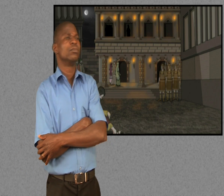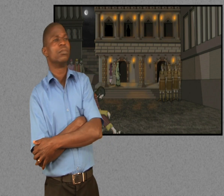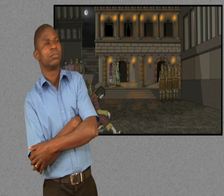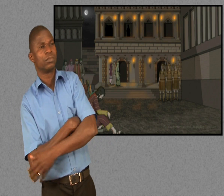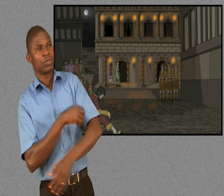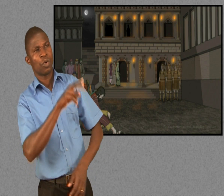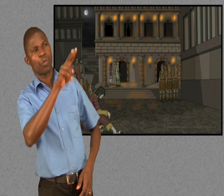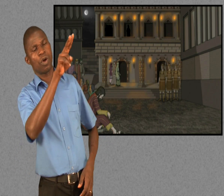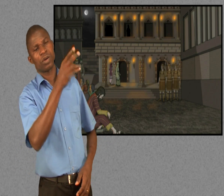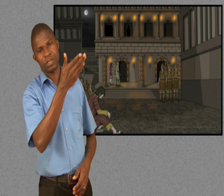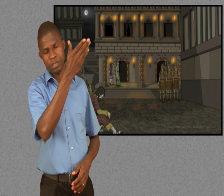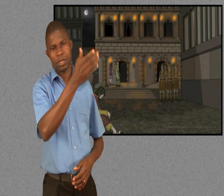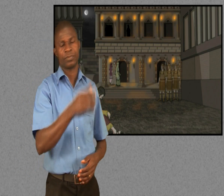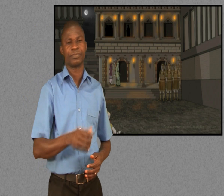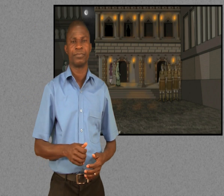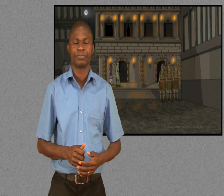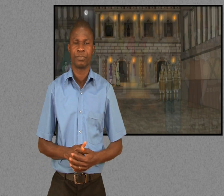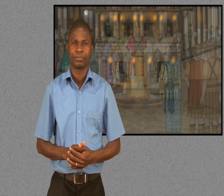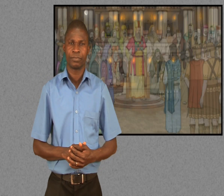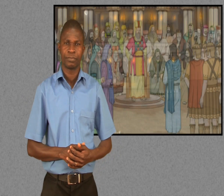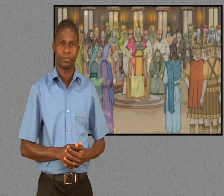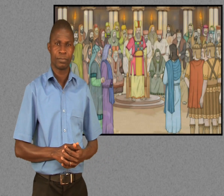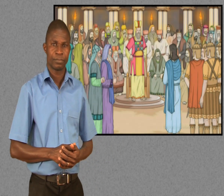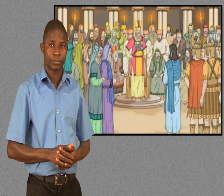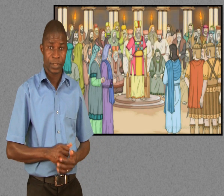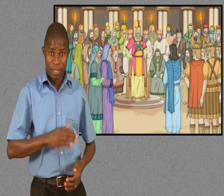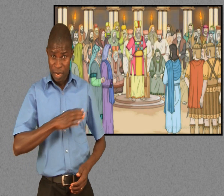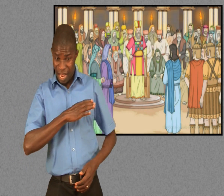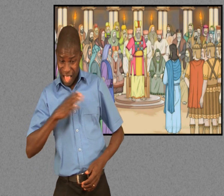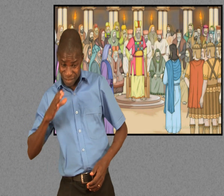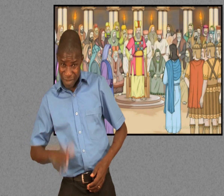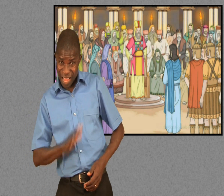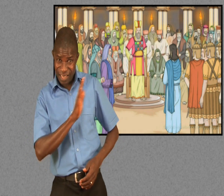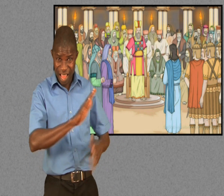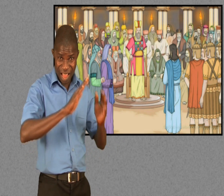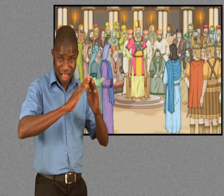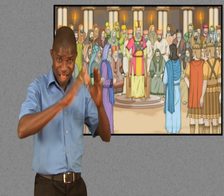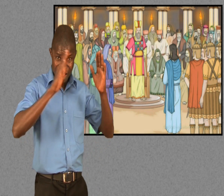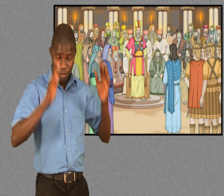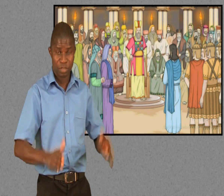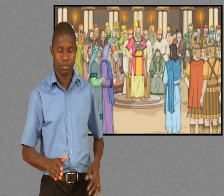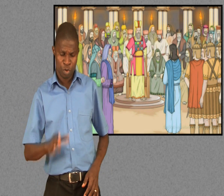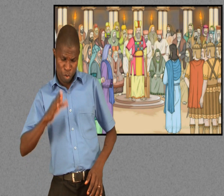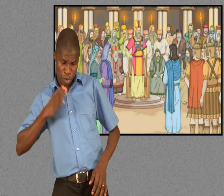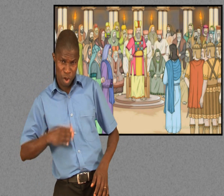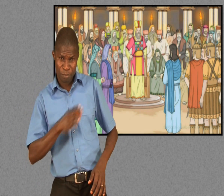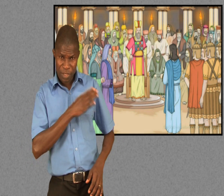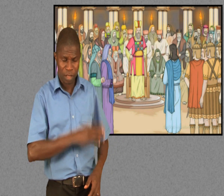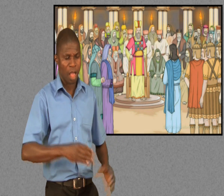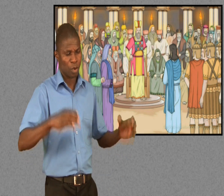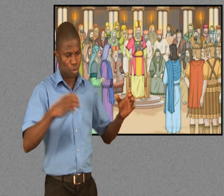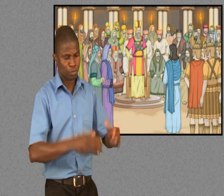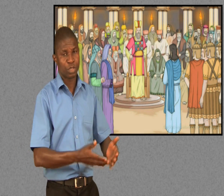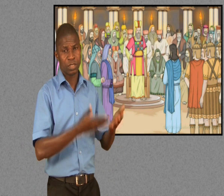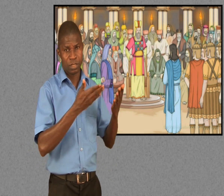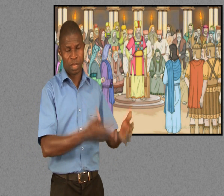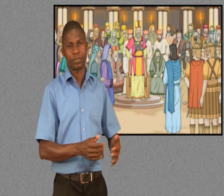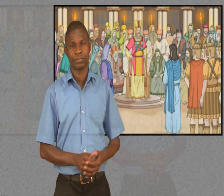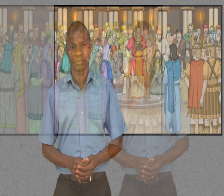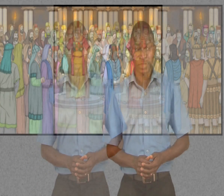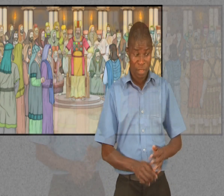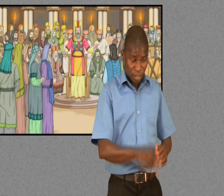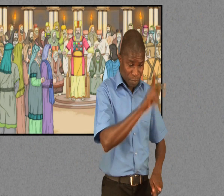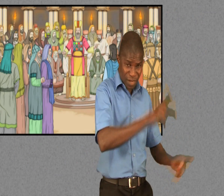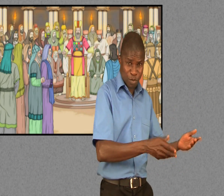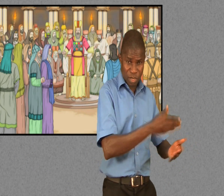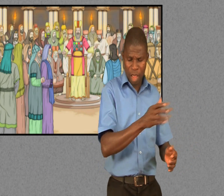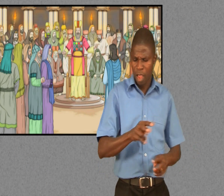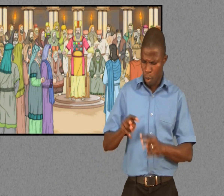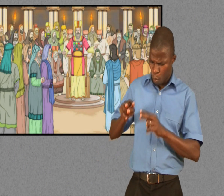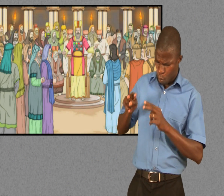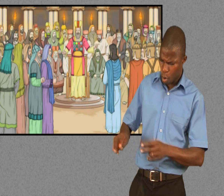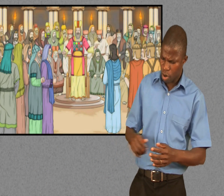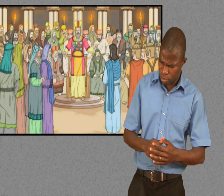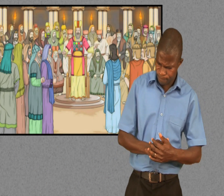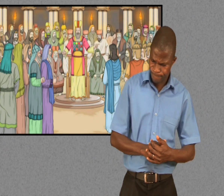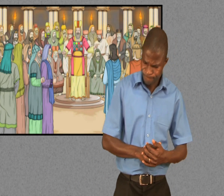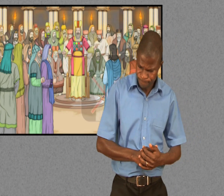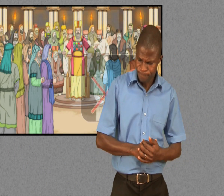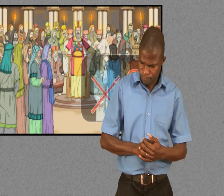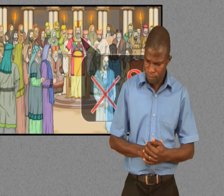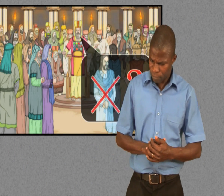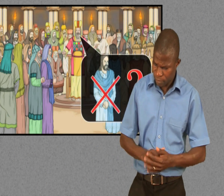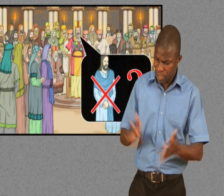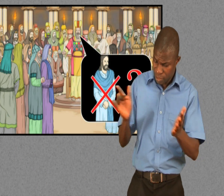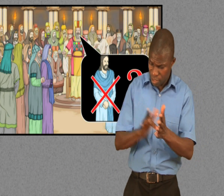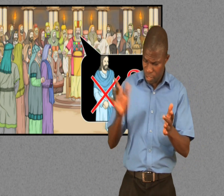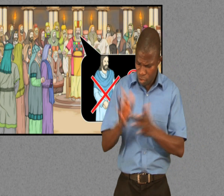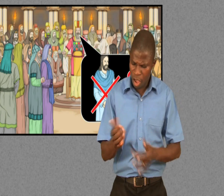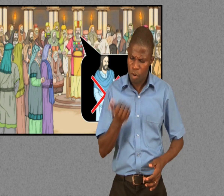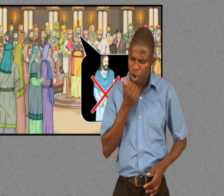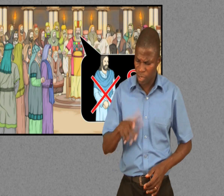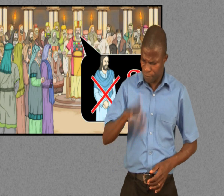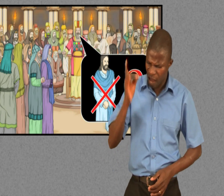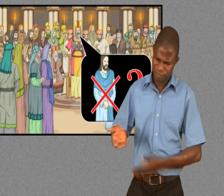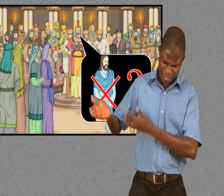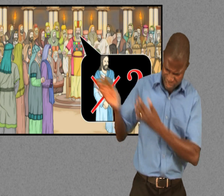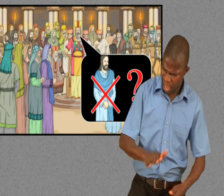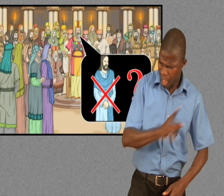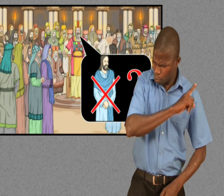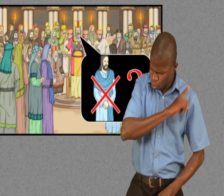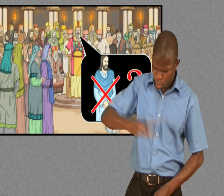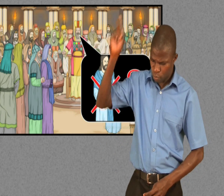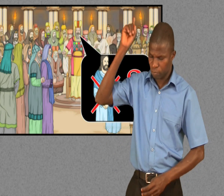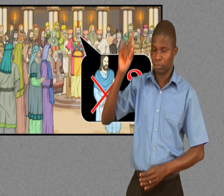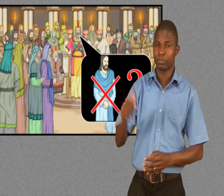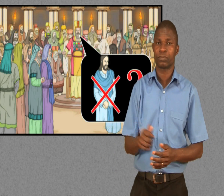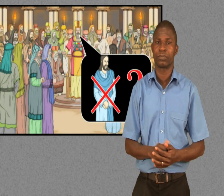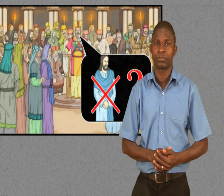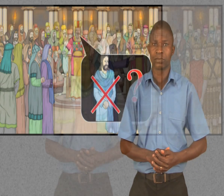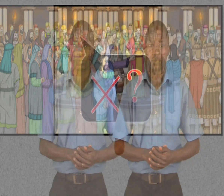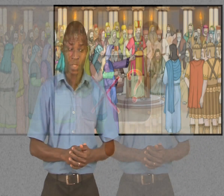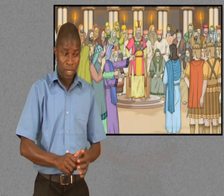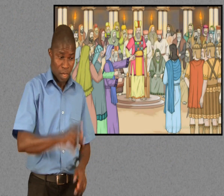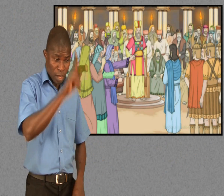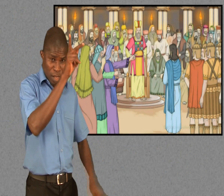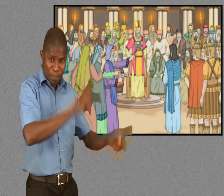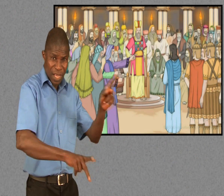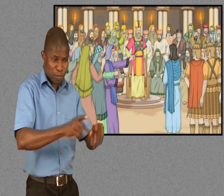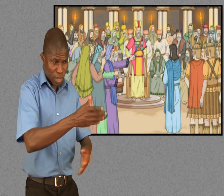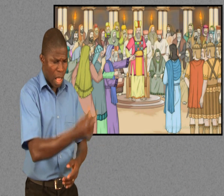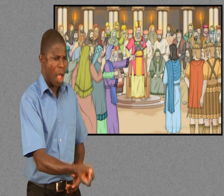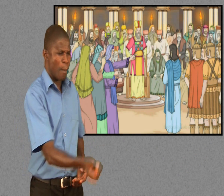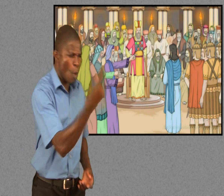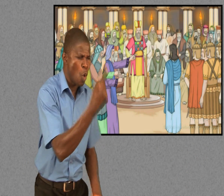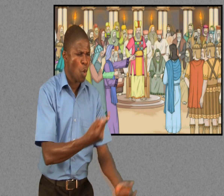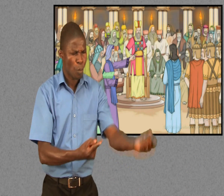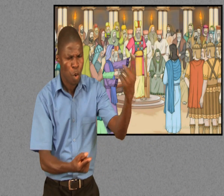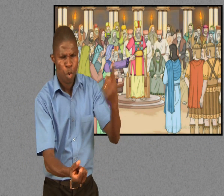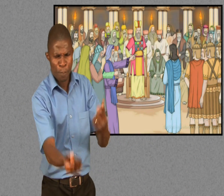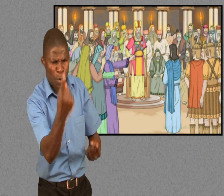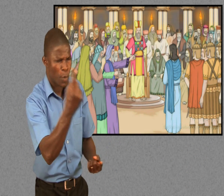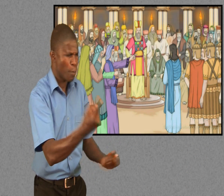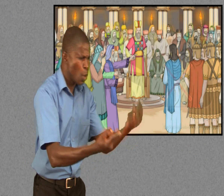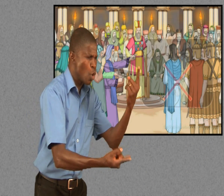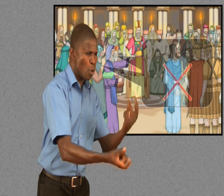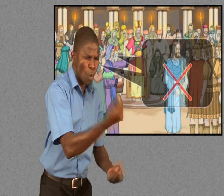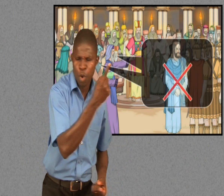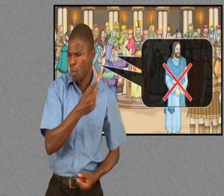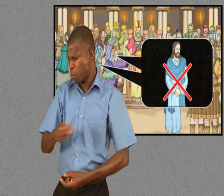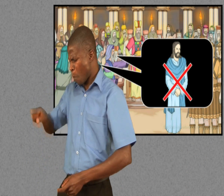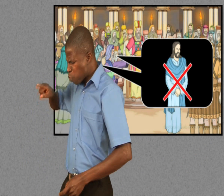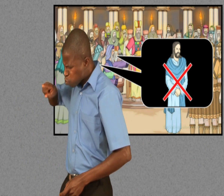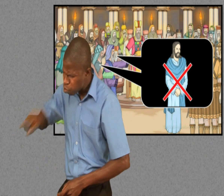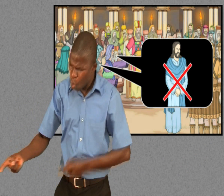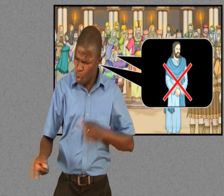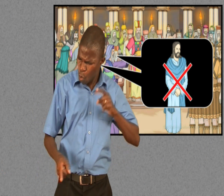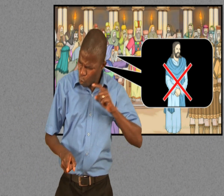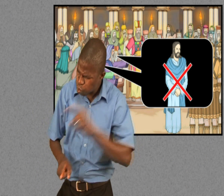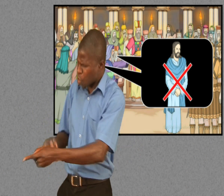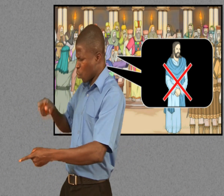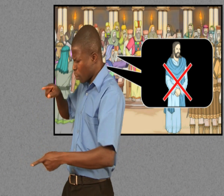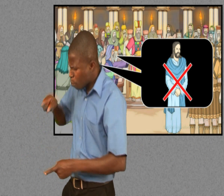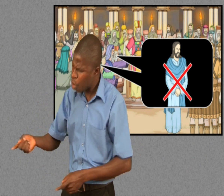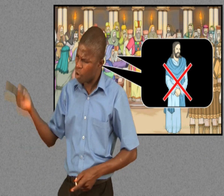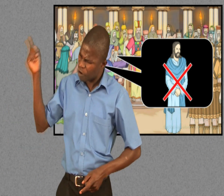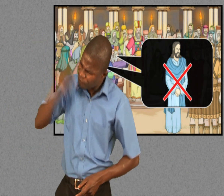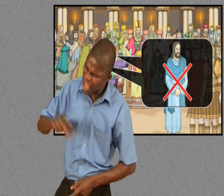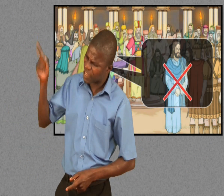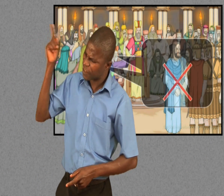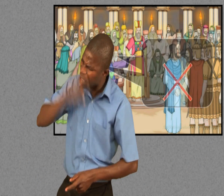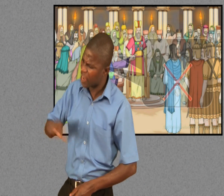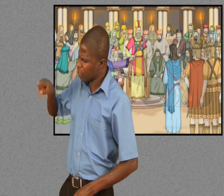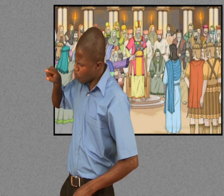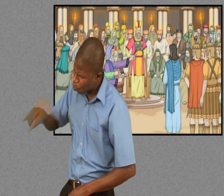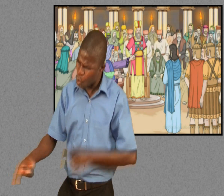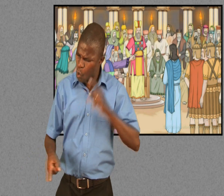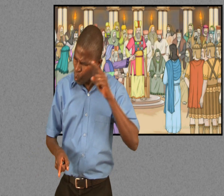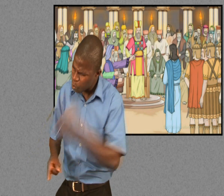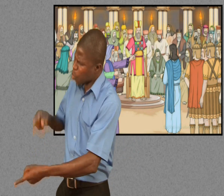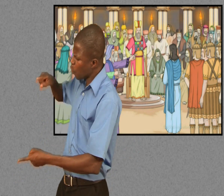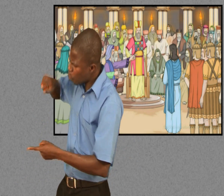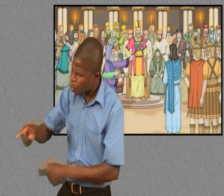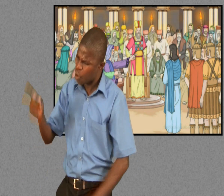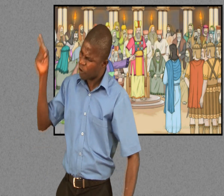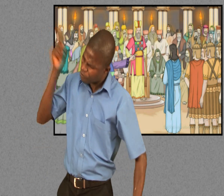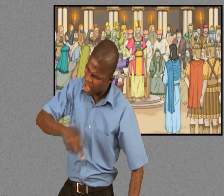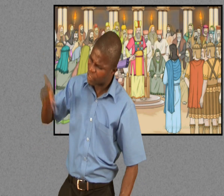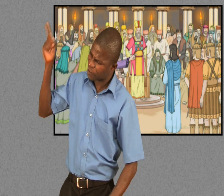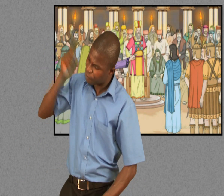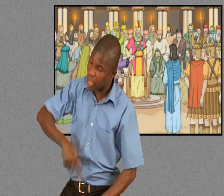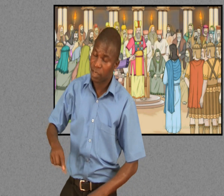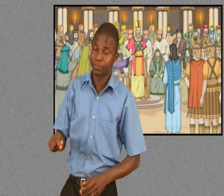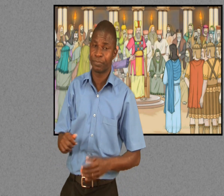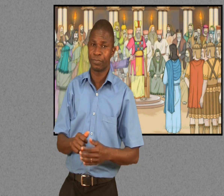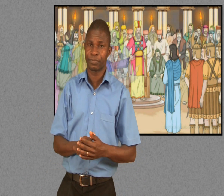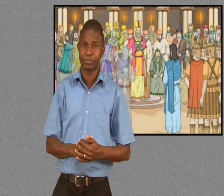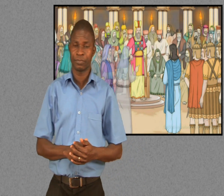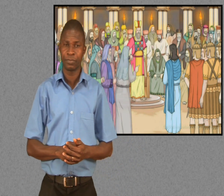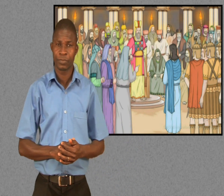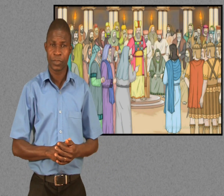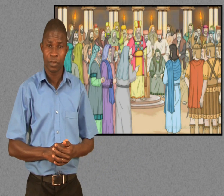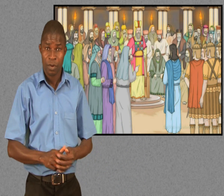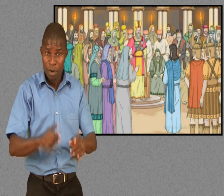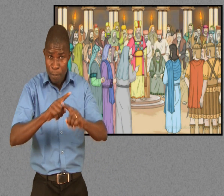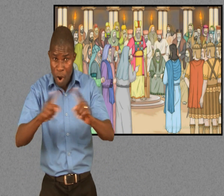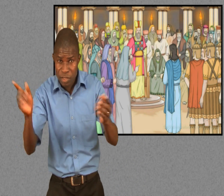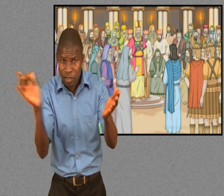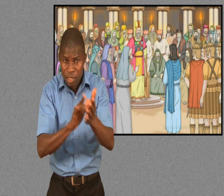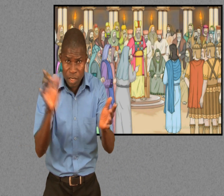Now the chief priests and the whole Sanhedrin were seeking false testimony against Jesus in order to put Him to death.